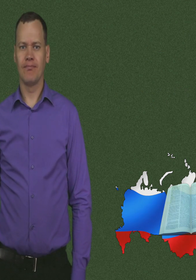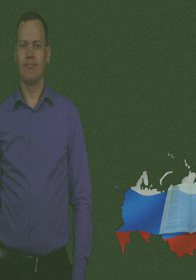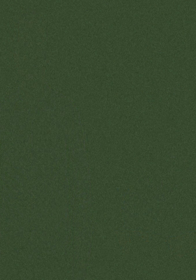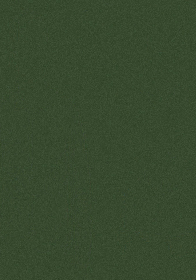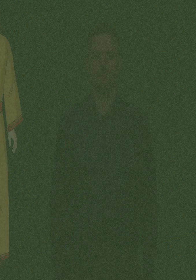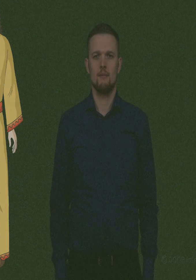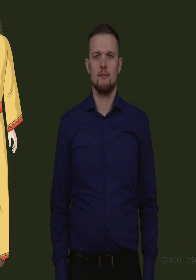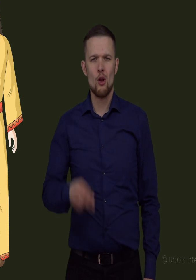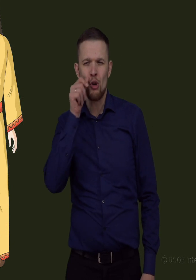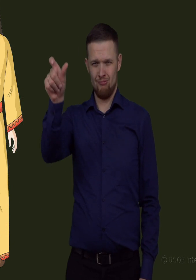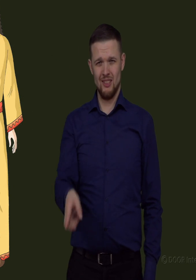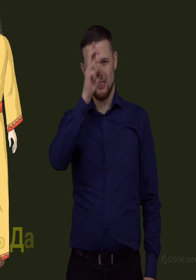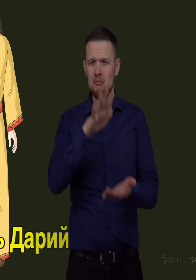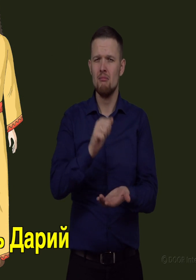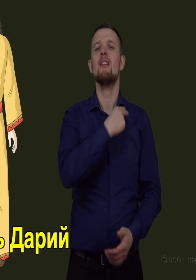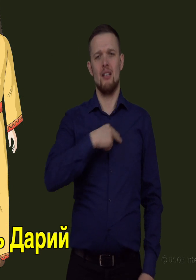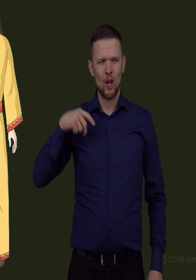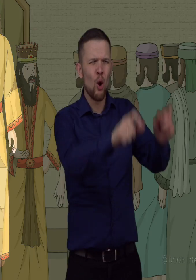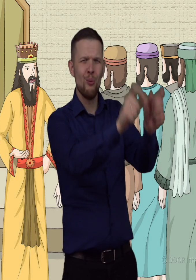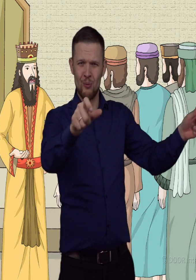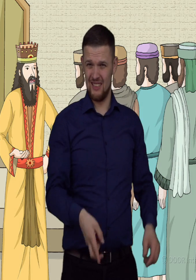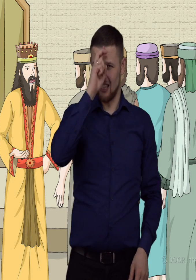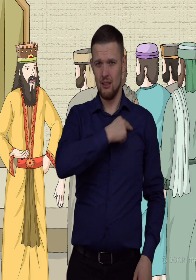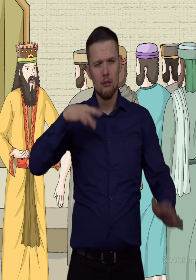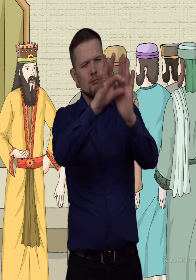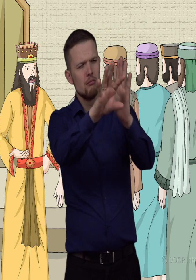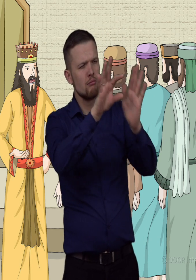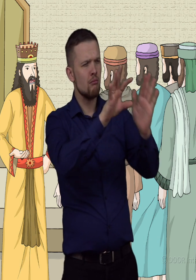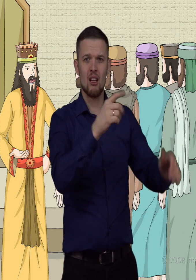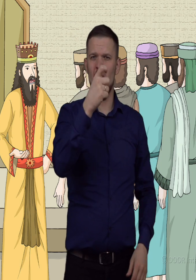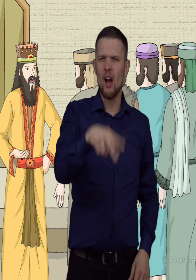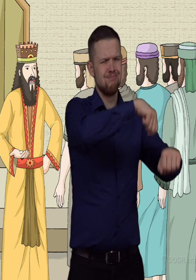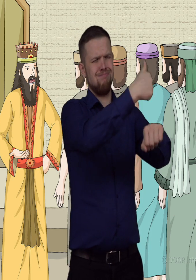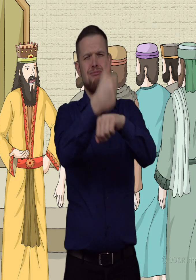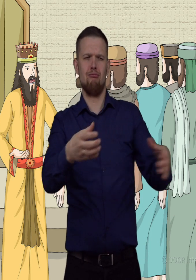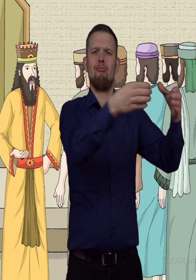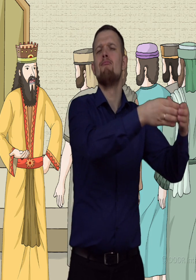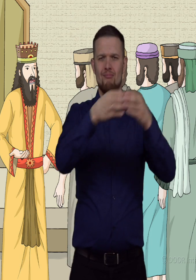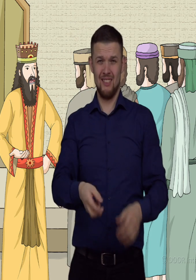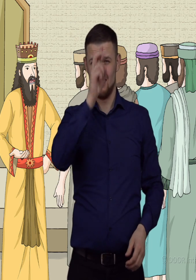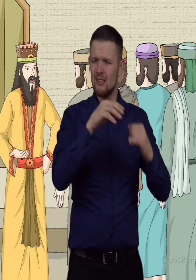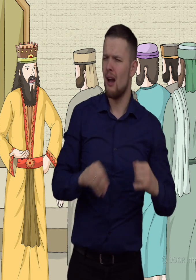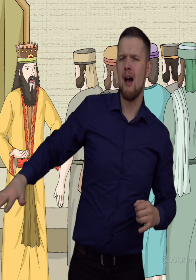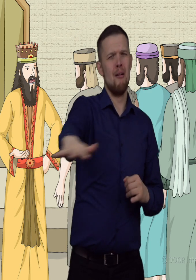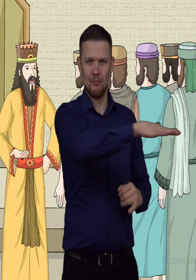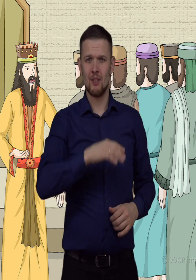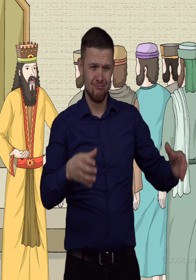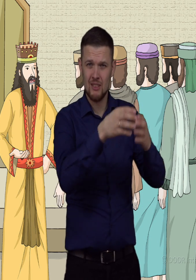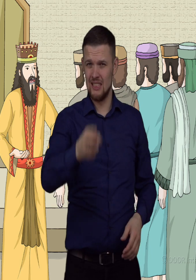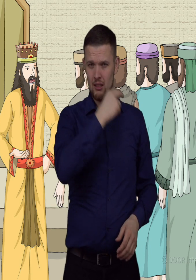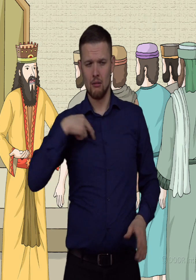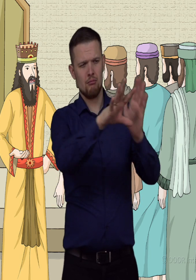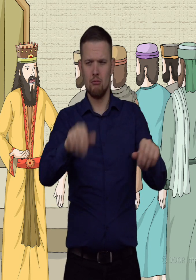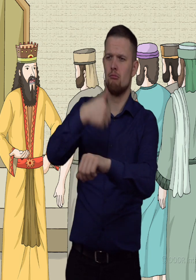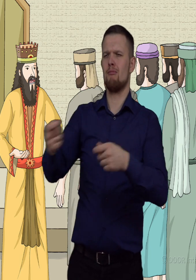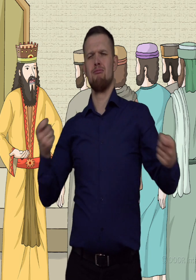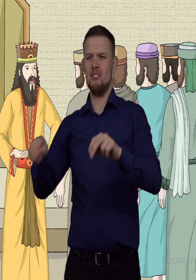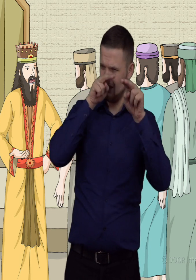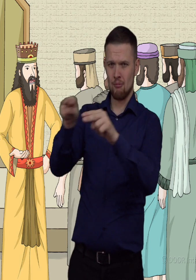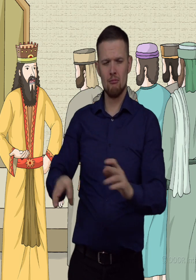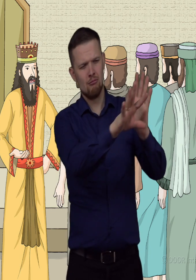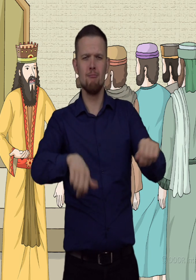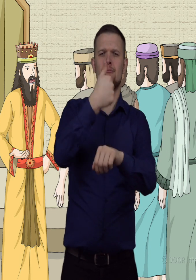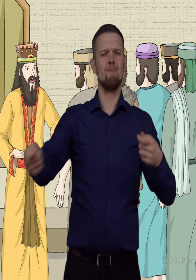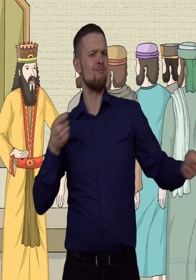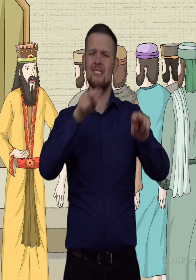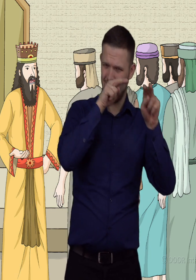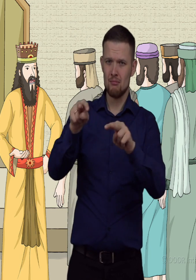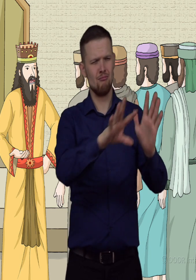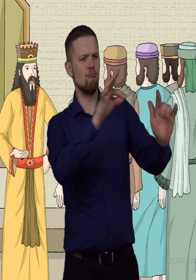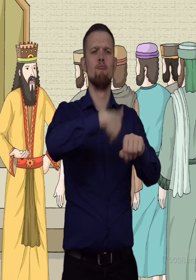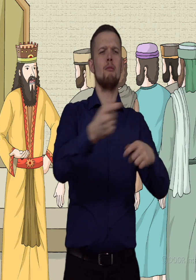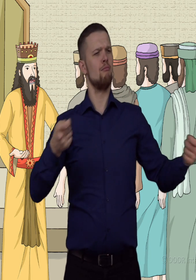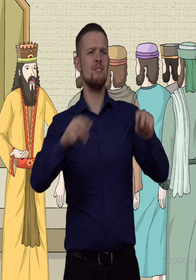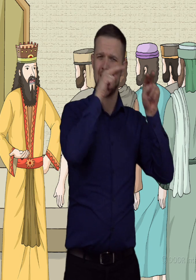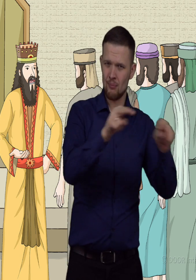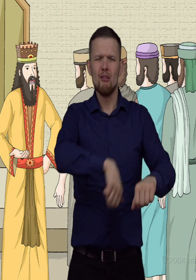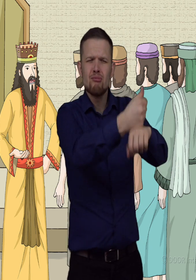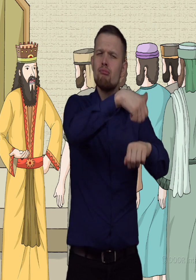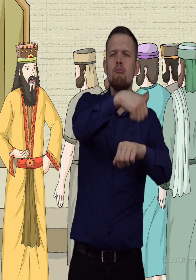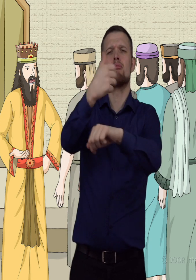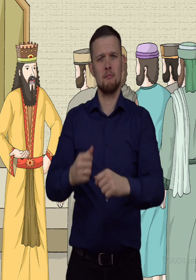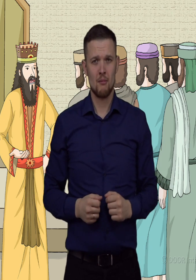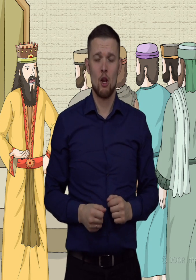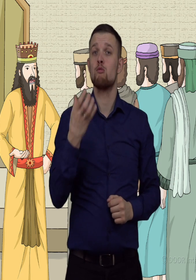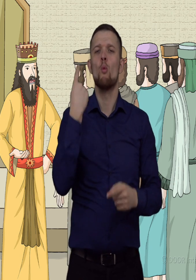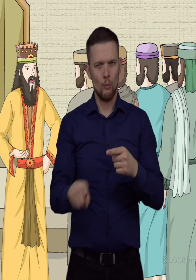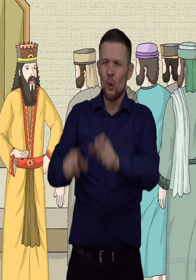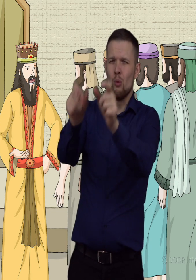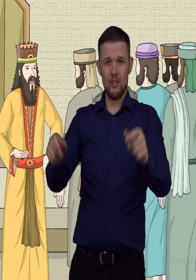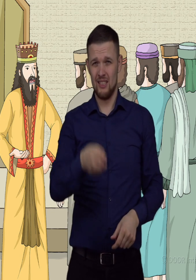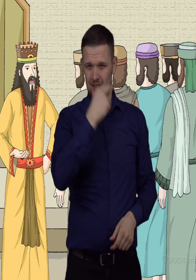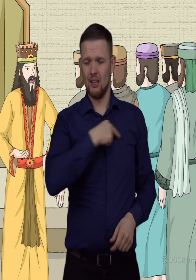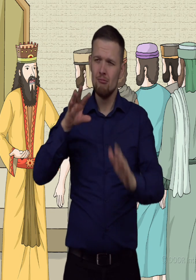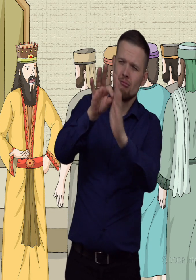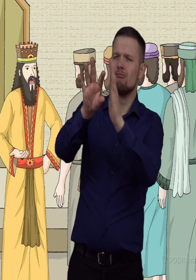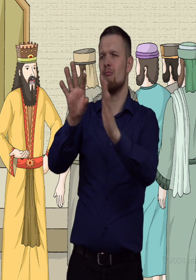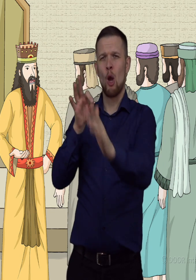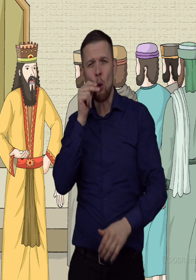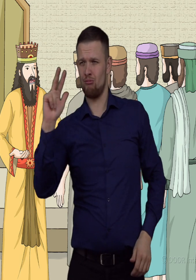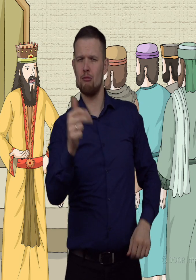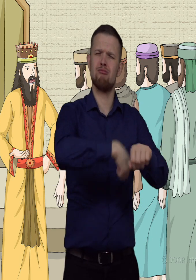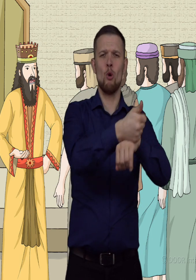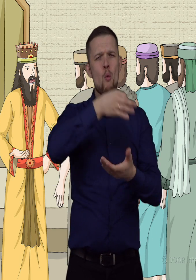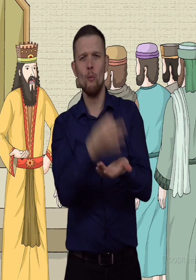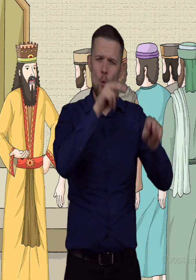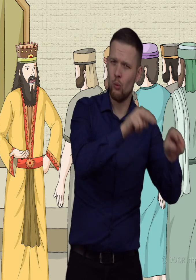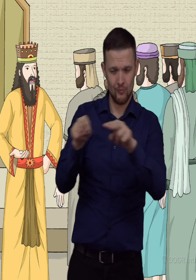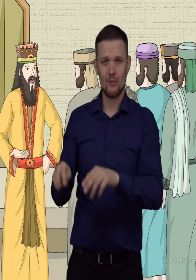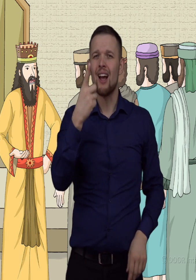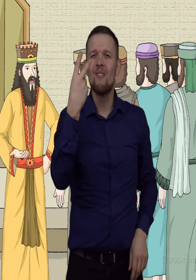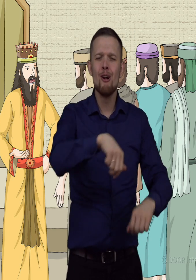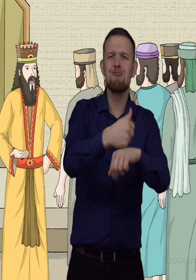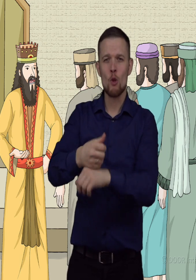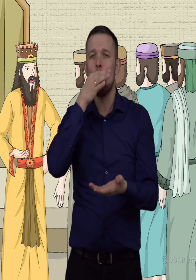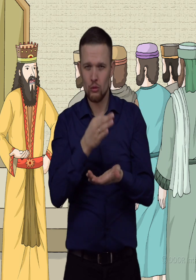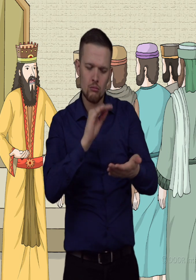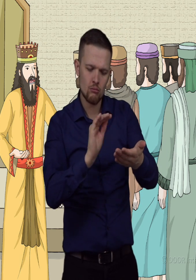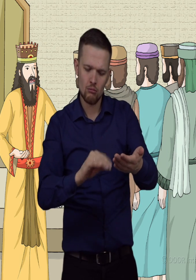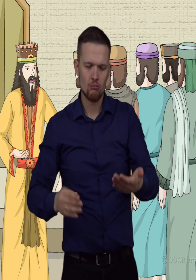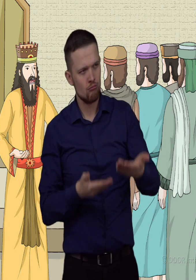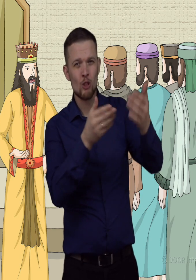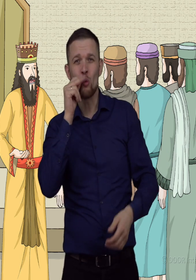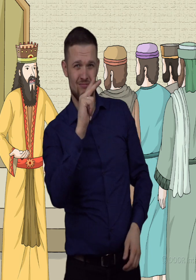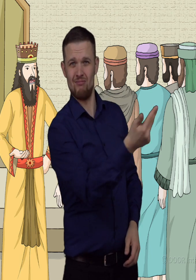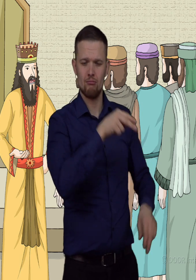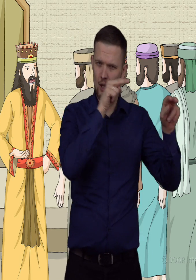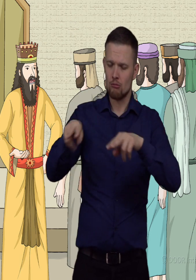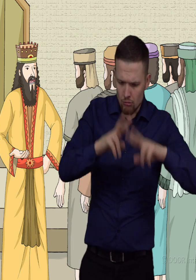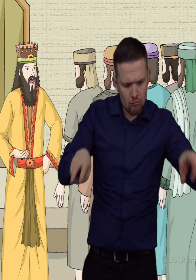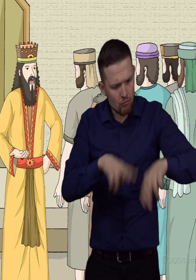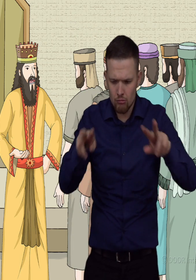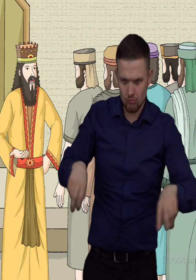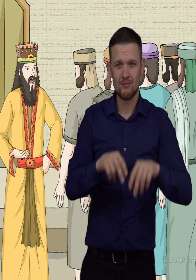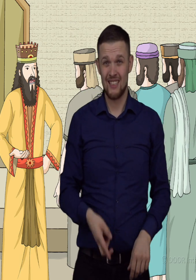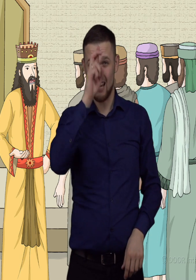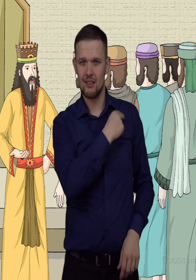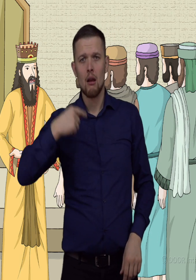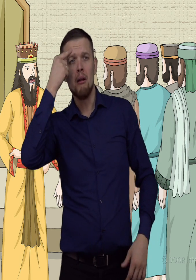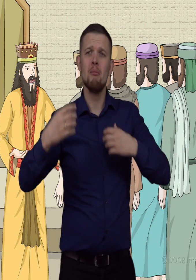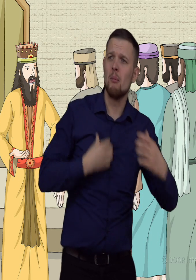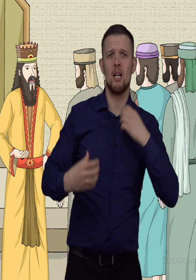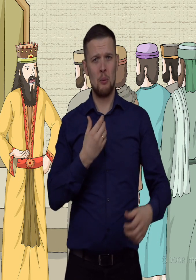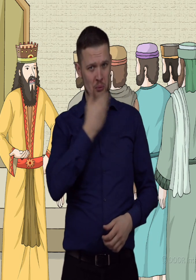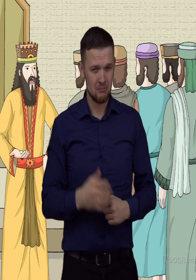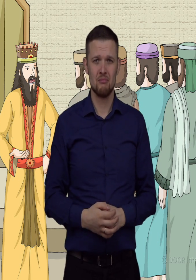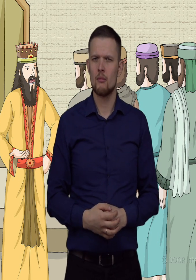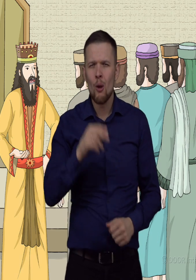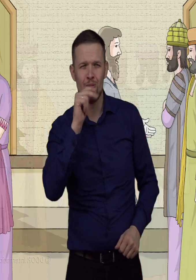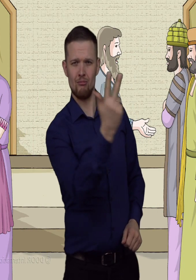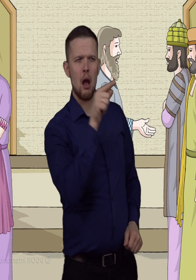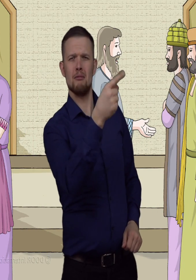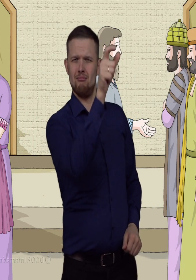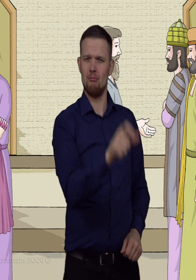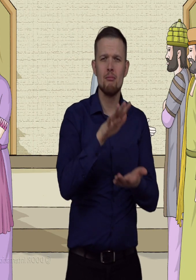Now it pleased Darius to appoint 120 satraps to rule throughout the kingdom, and over them three administrators, including Daniel, to whom these satraps were accountable so that the king would not suffer loss.